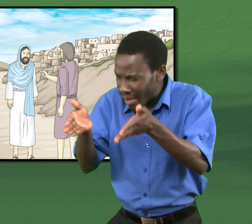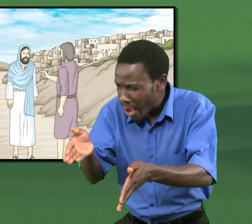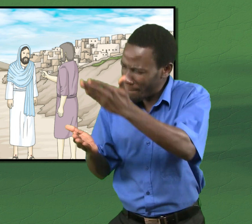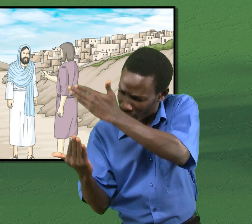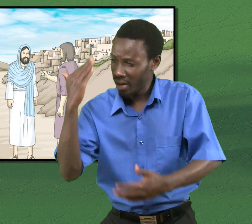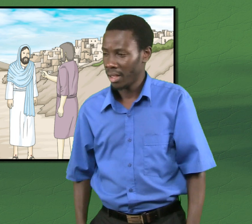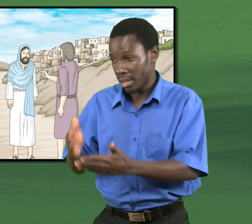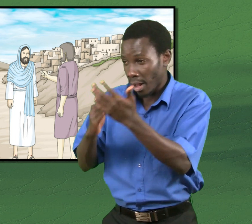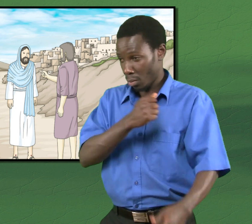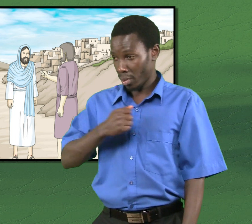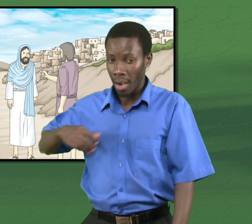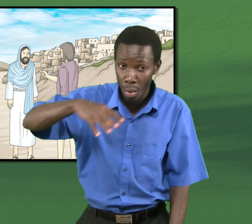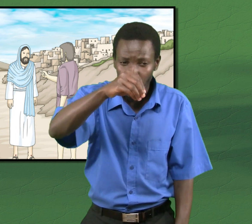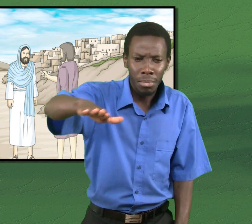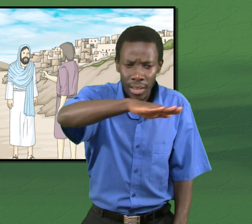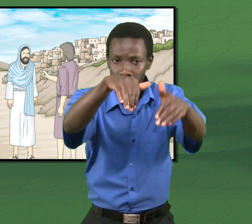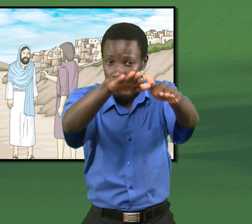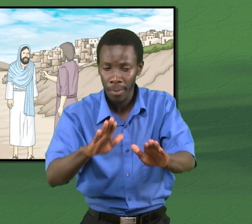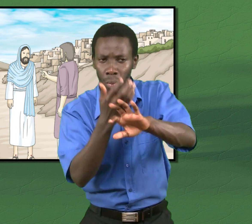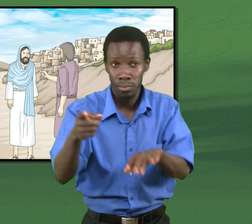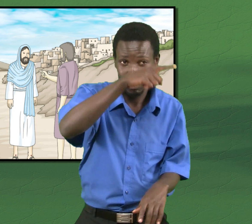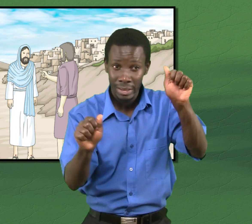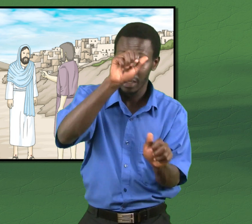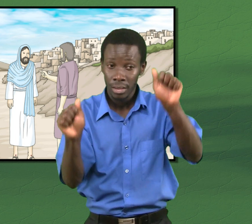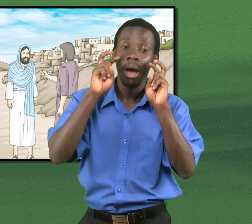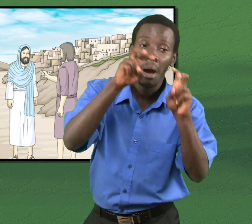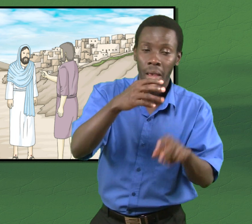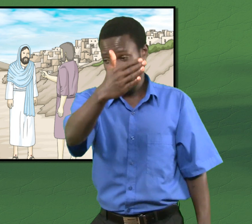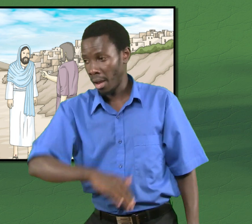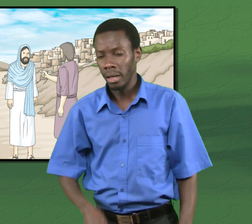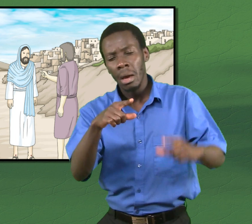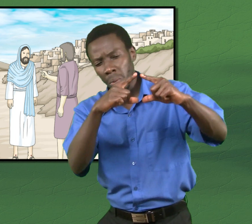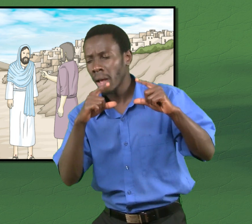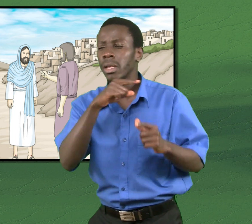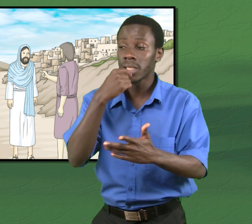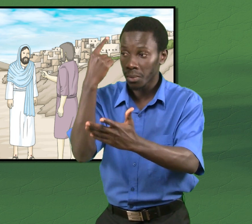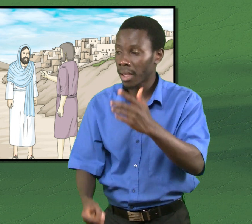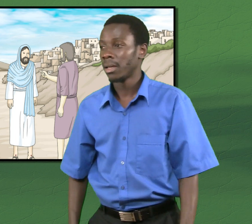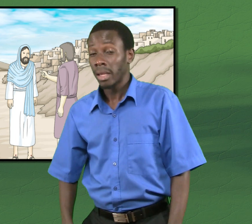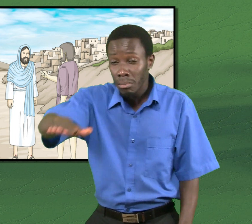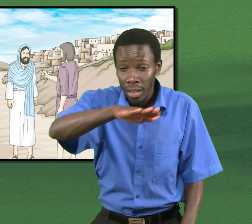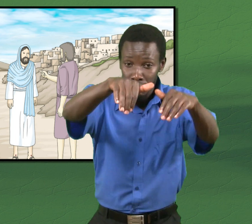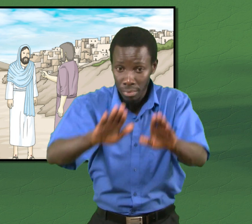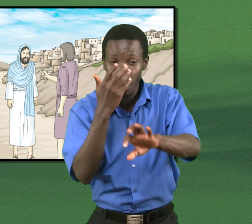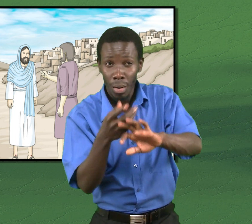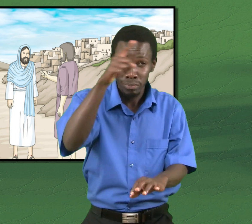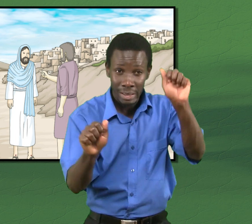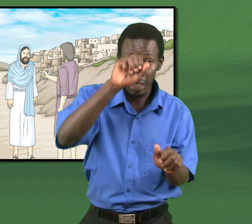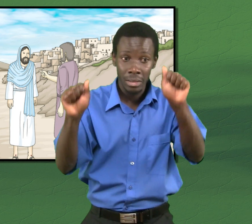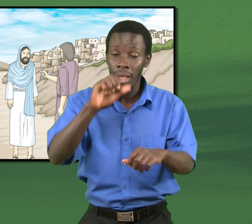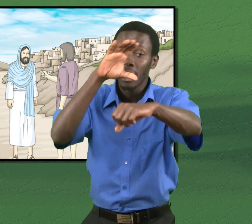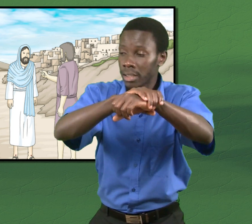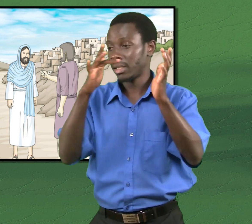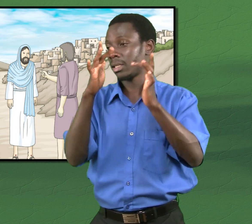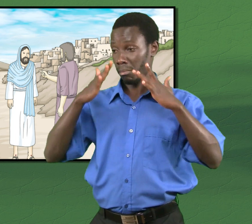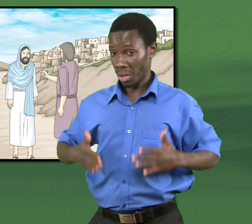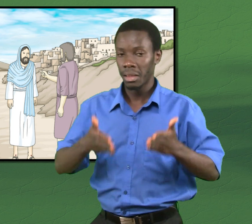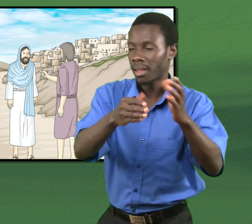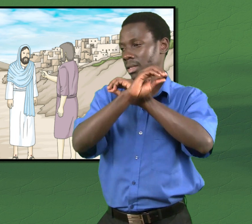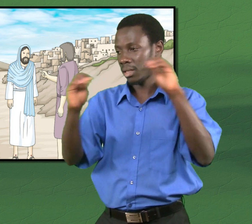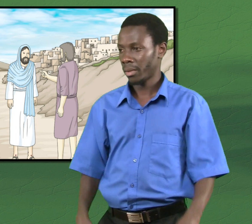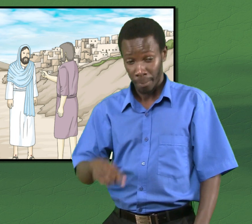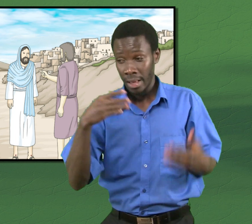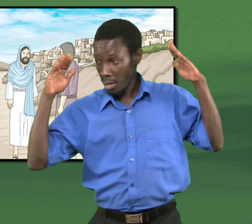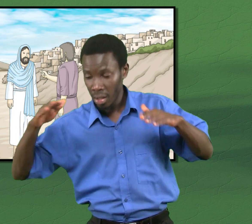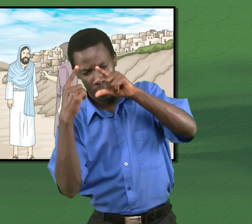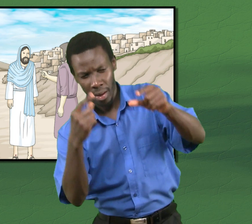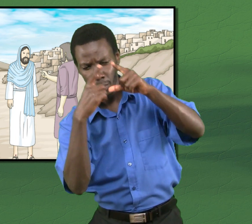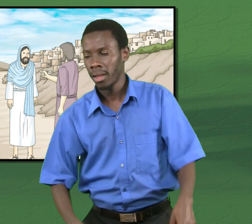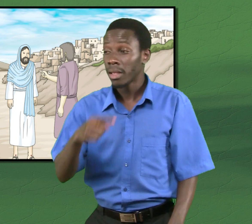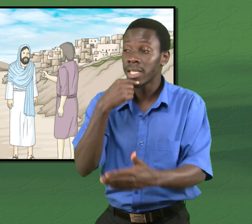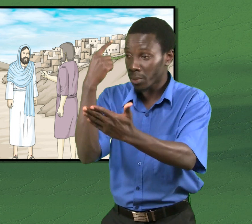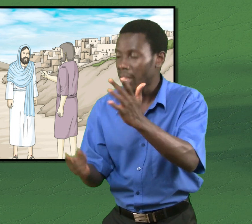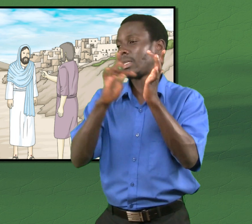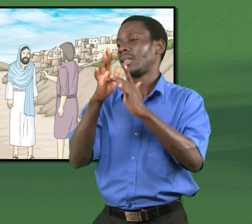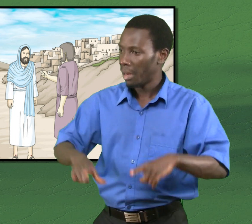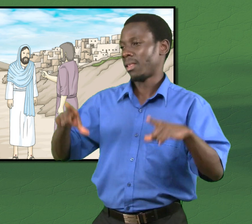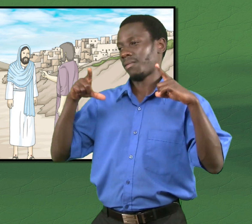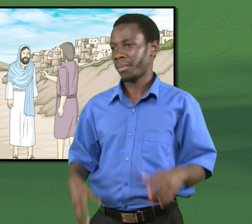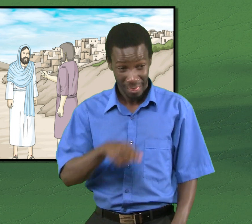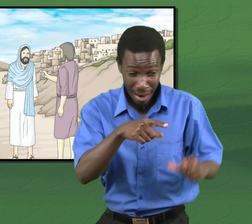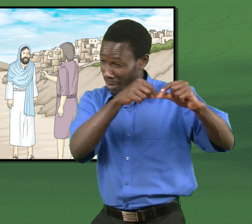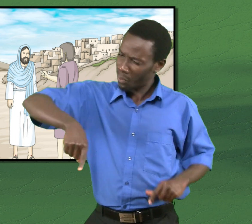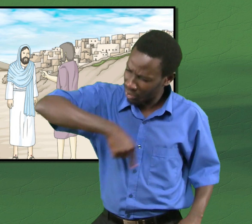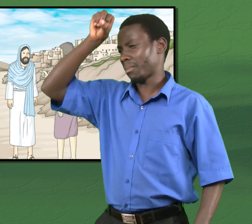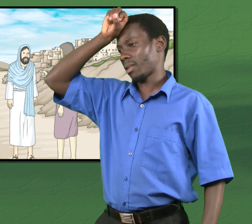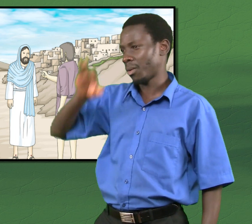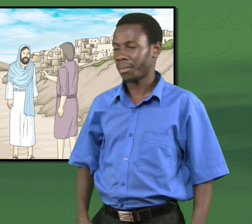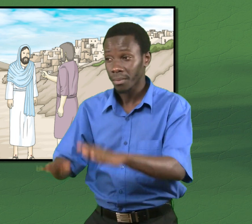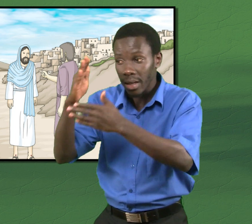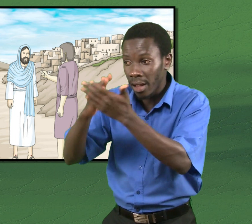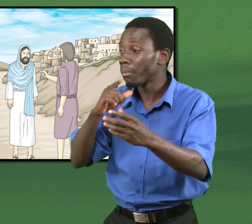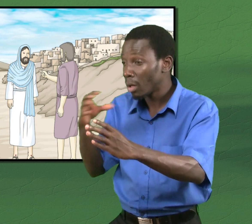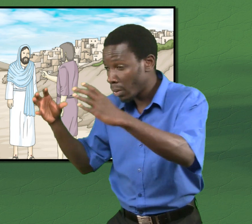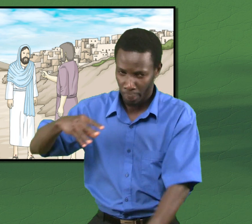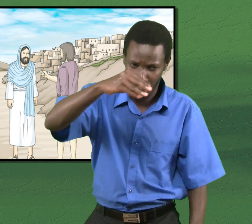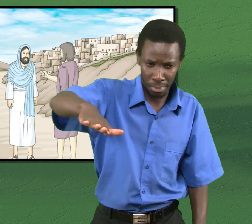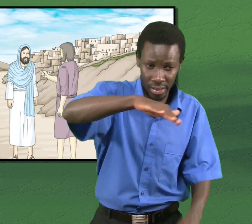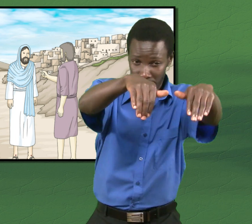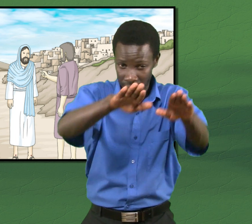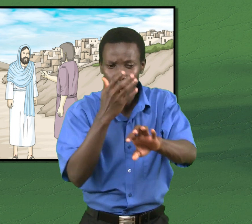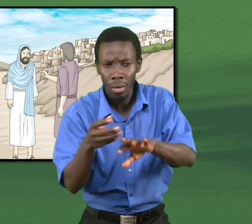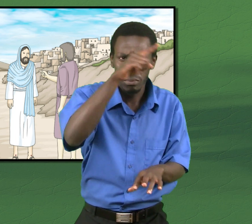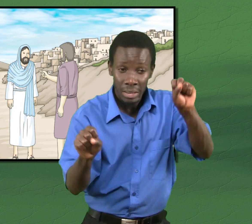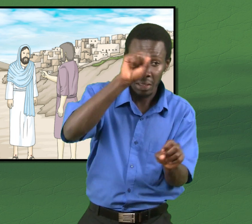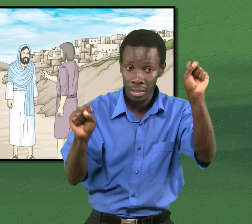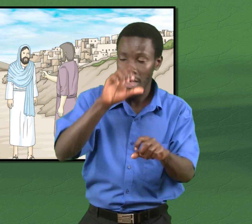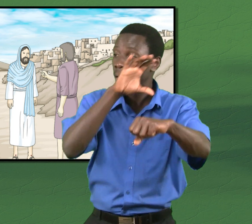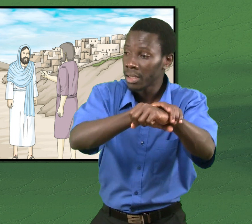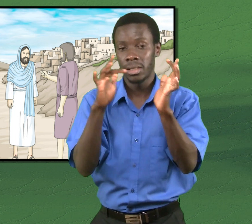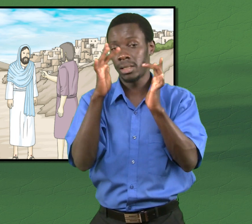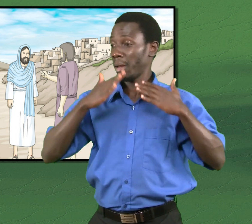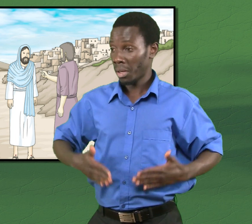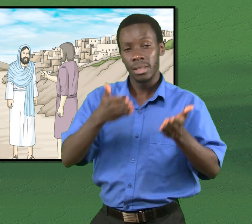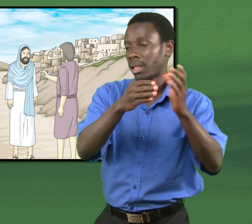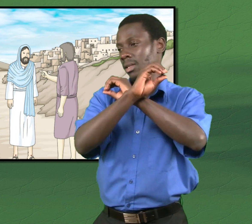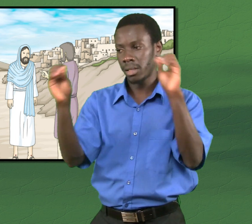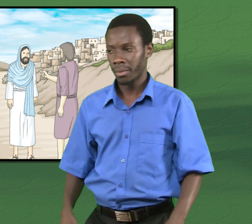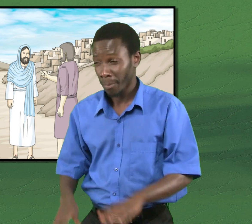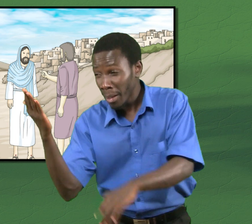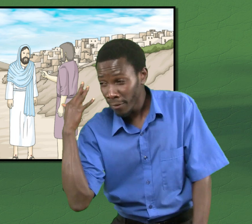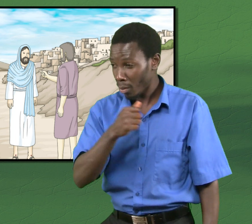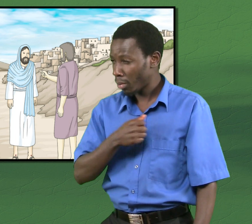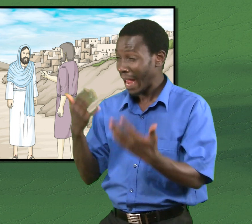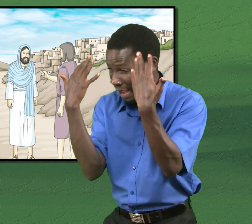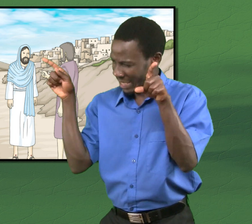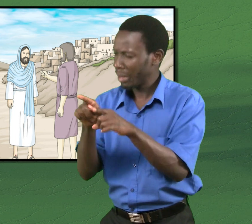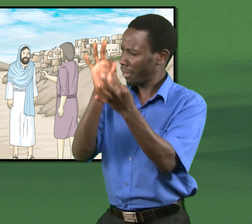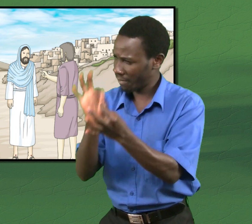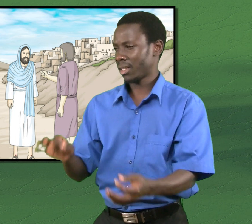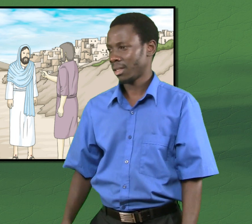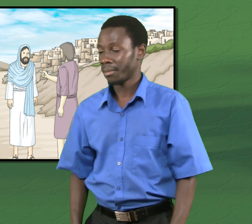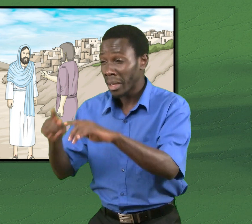They came and told us they had seen a vision of angels, who said that Jesus was alive. Then some of our companions went to the tomb and found it just as the women had described.